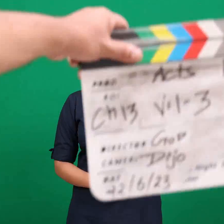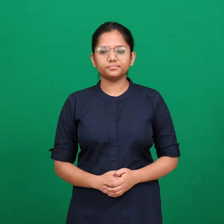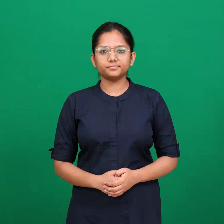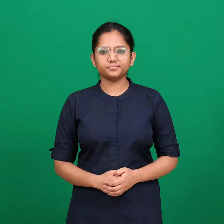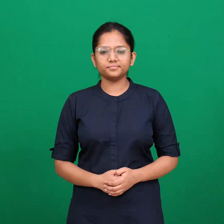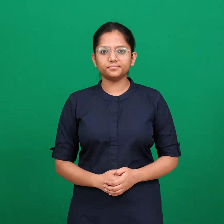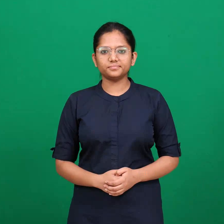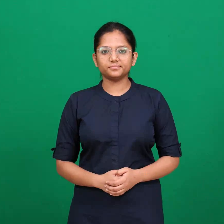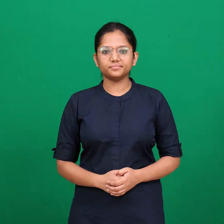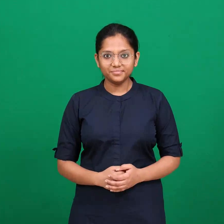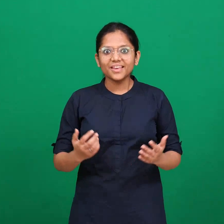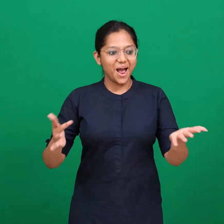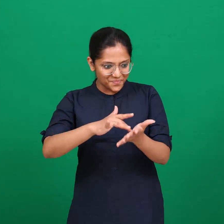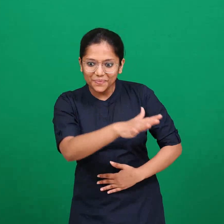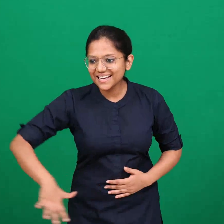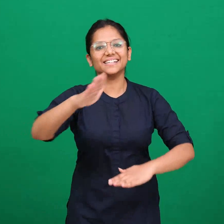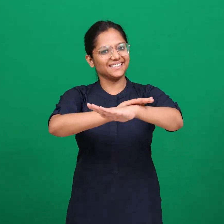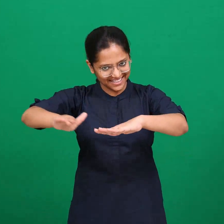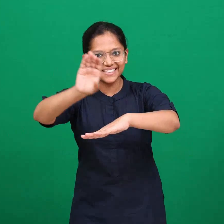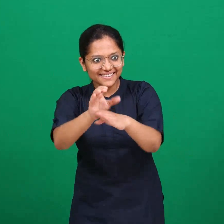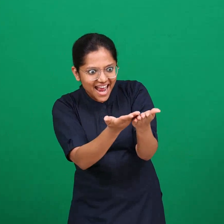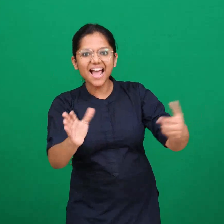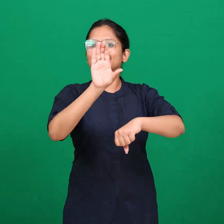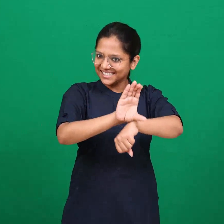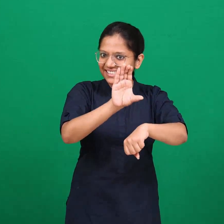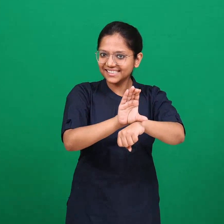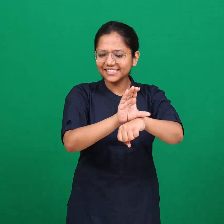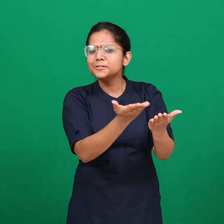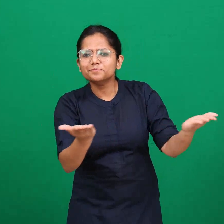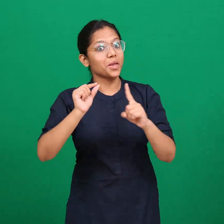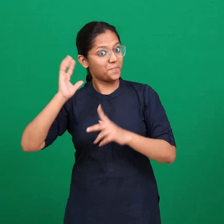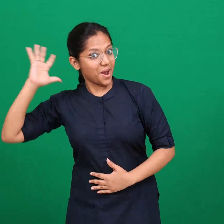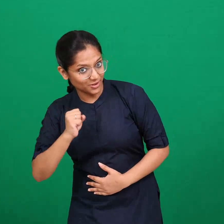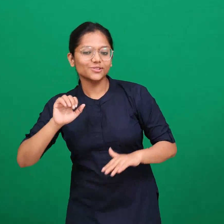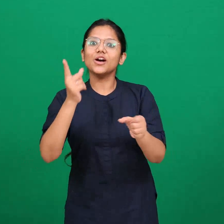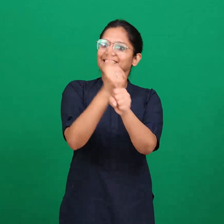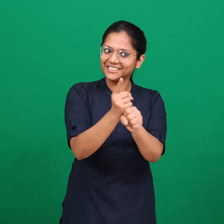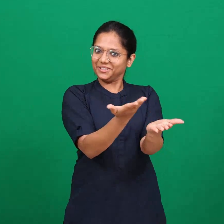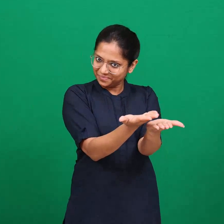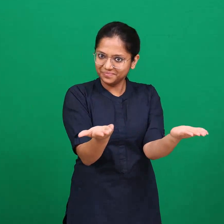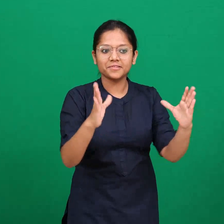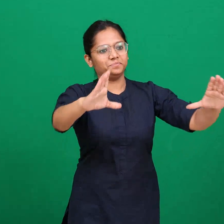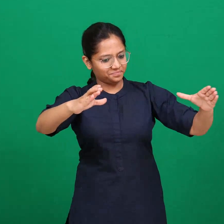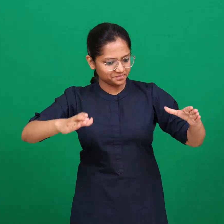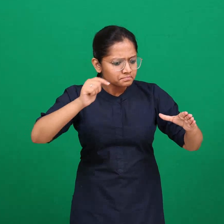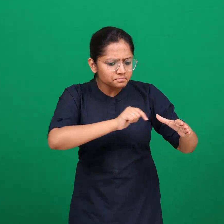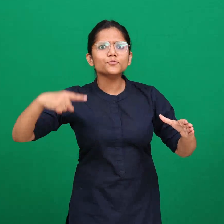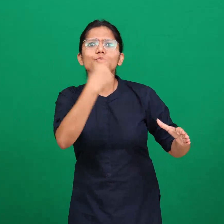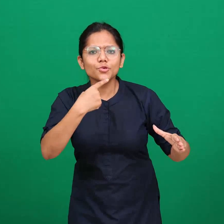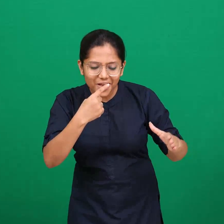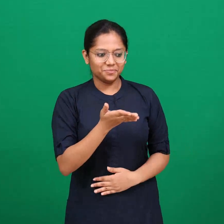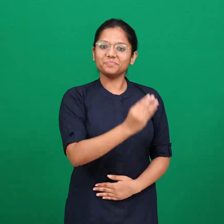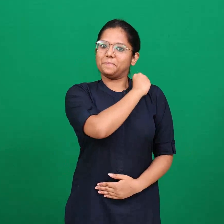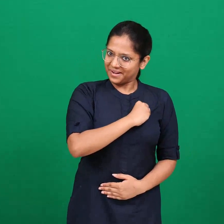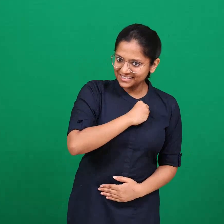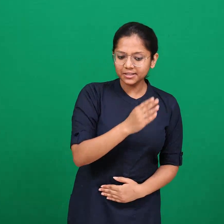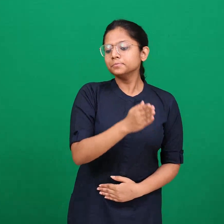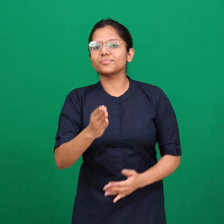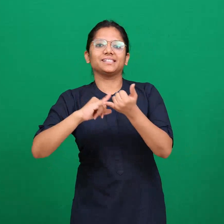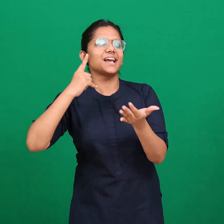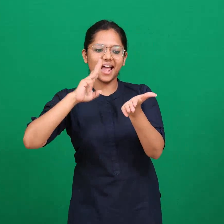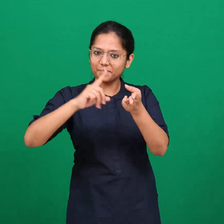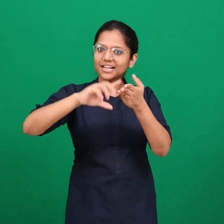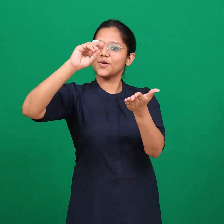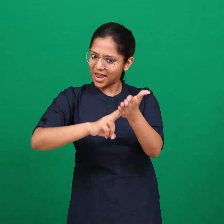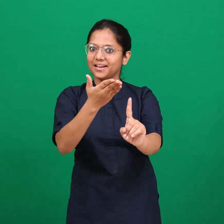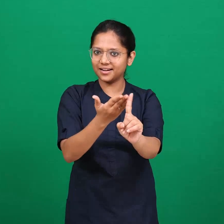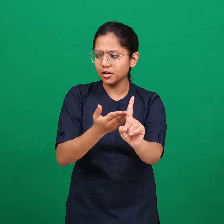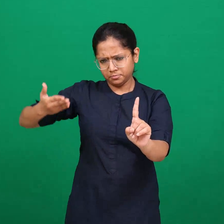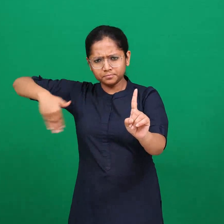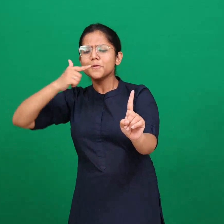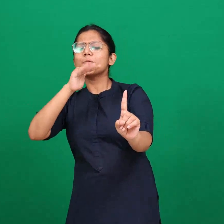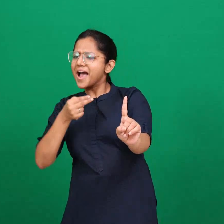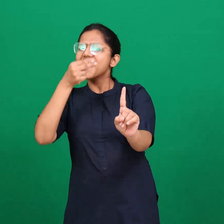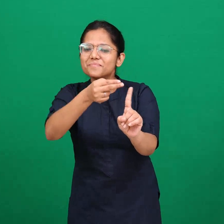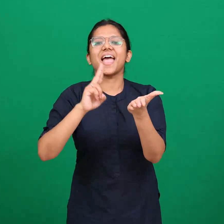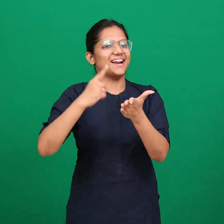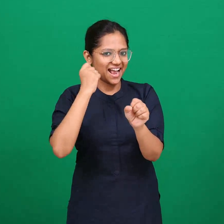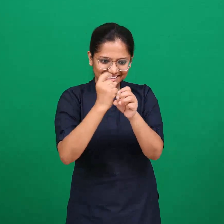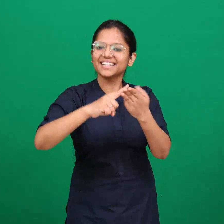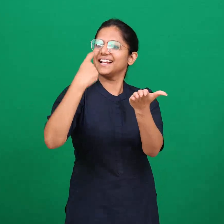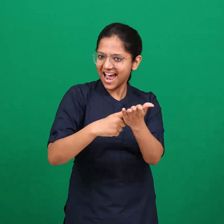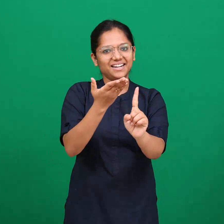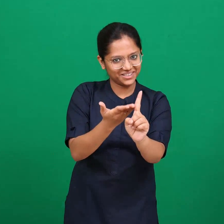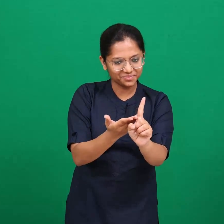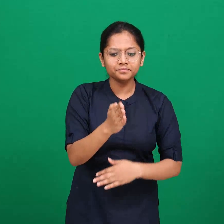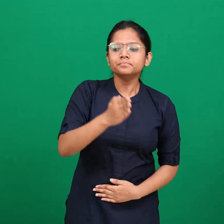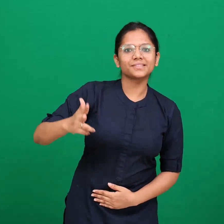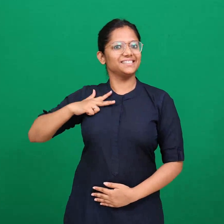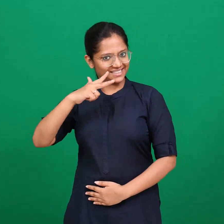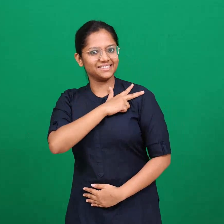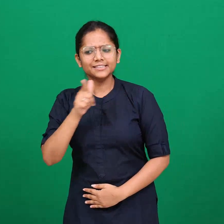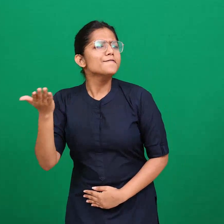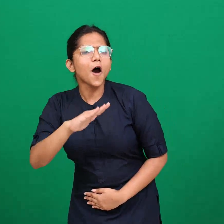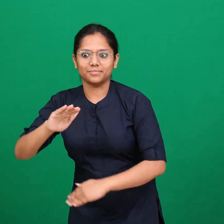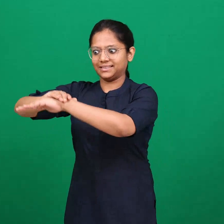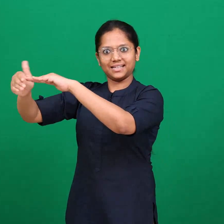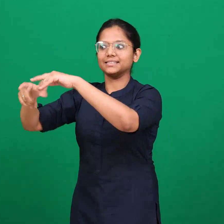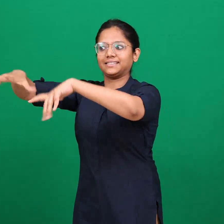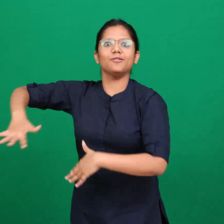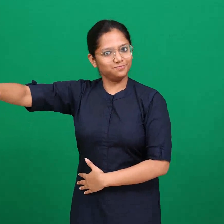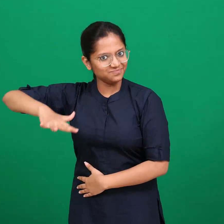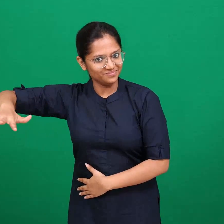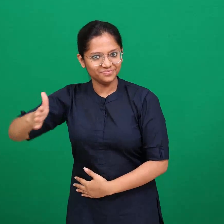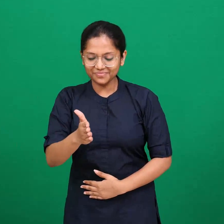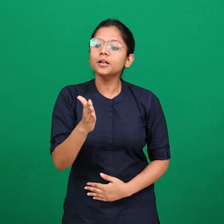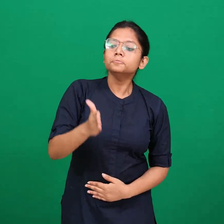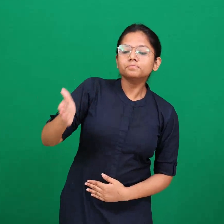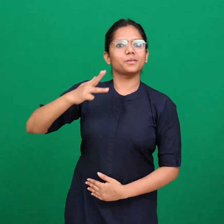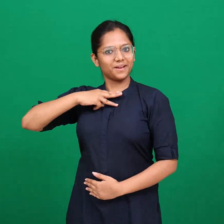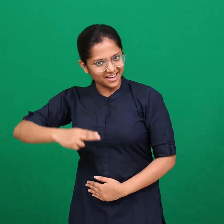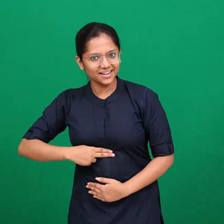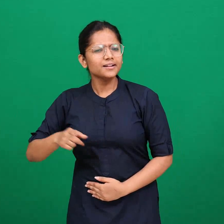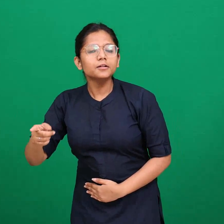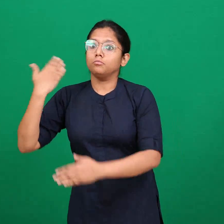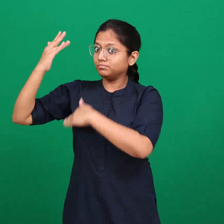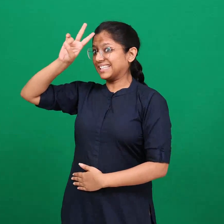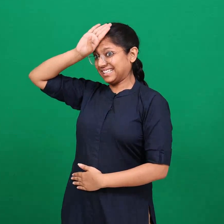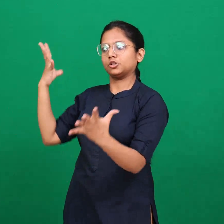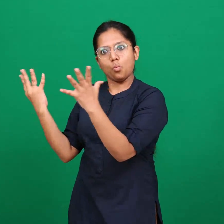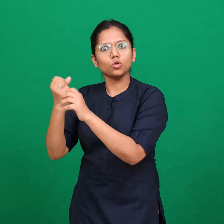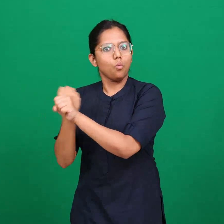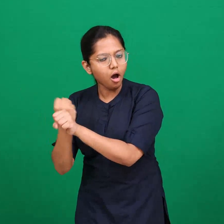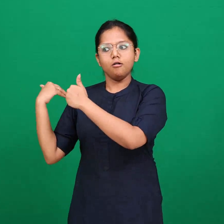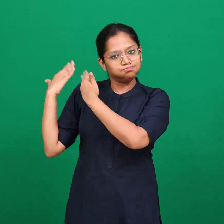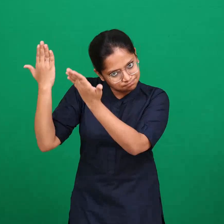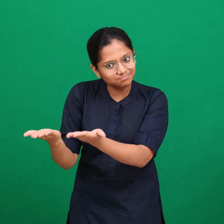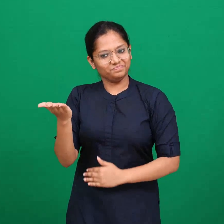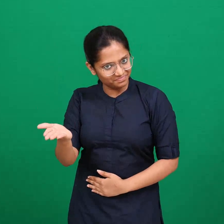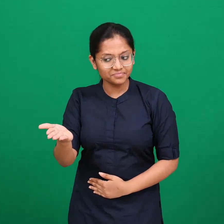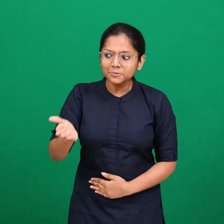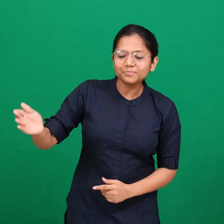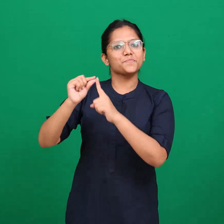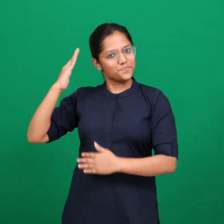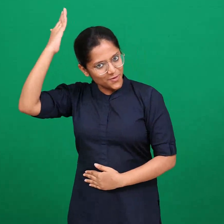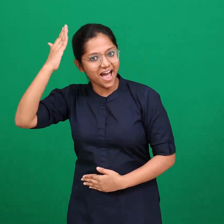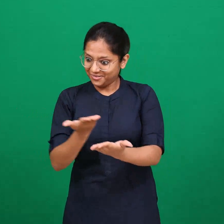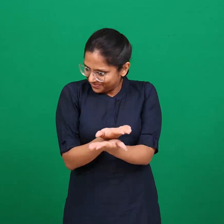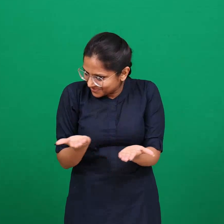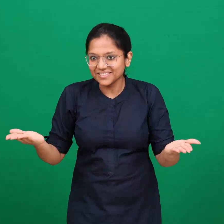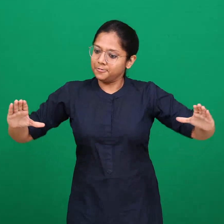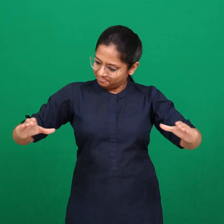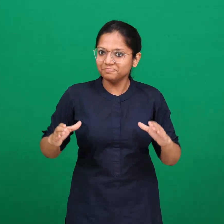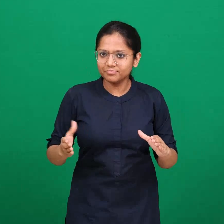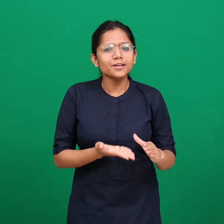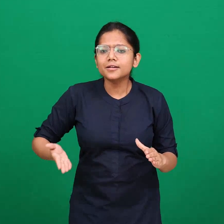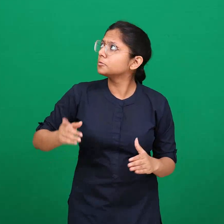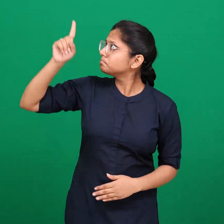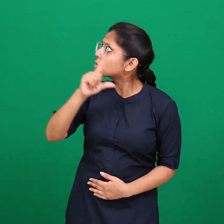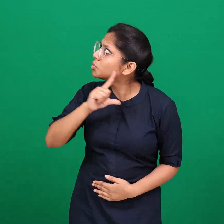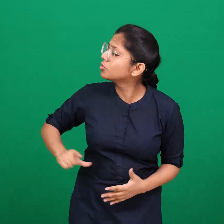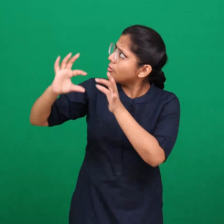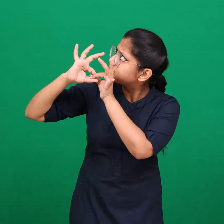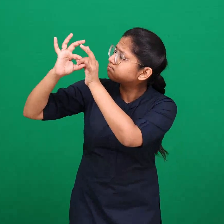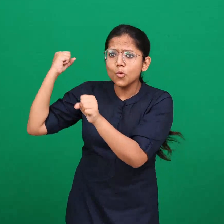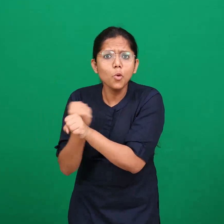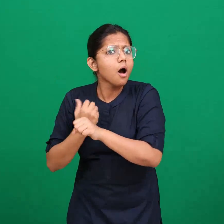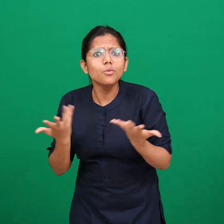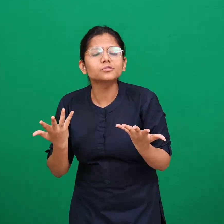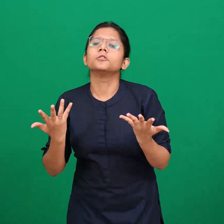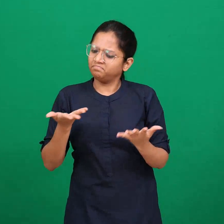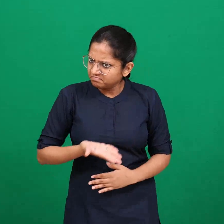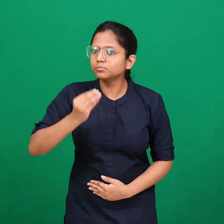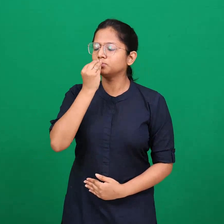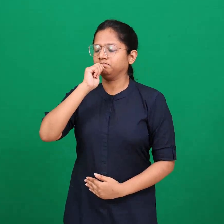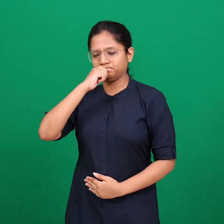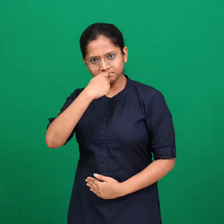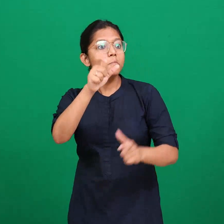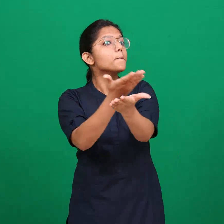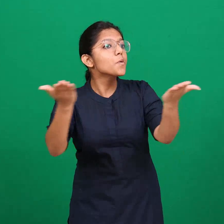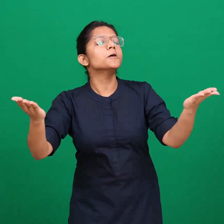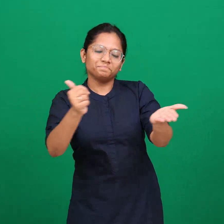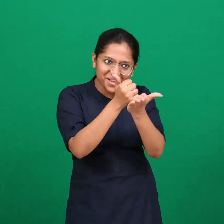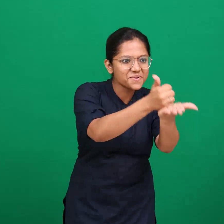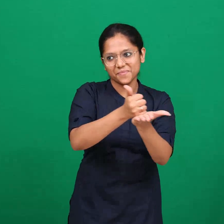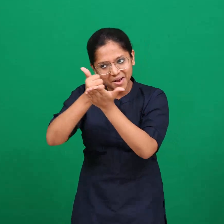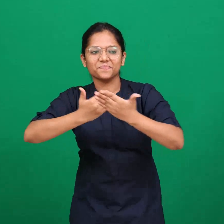Now in the church at Antioch there were prophets and teachers: Barnabas, Simeon called Niger, Lucius of Cyrene, Manaen (who had been brought up with Herod the tetrarch), and Saul.